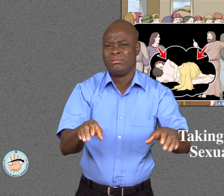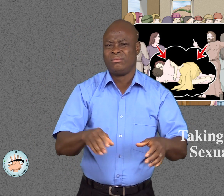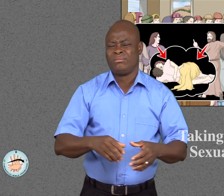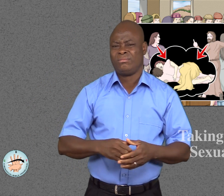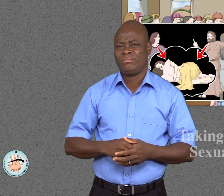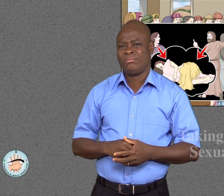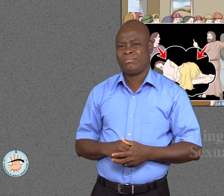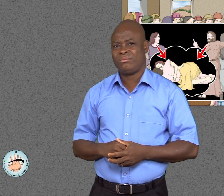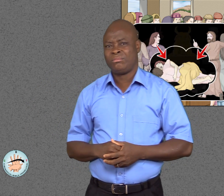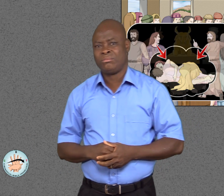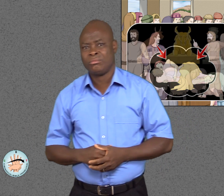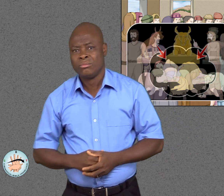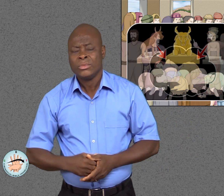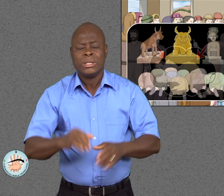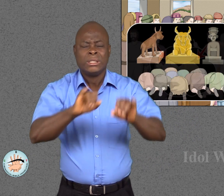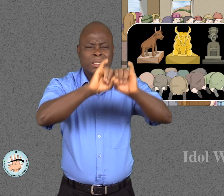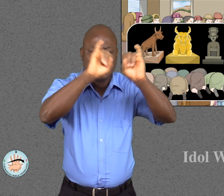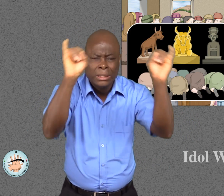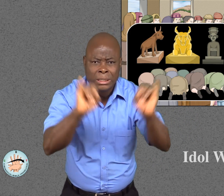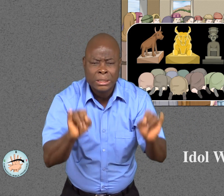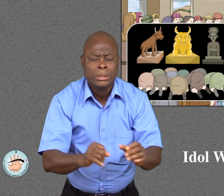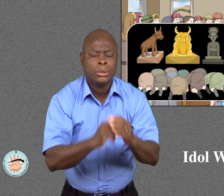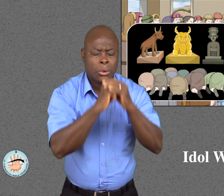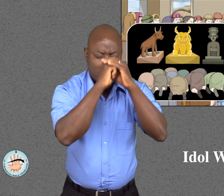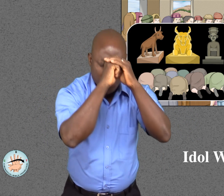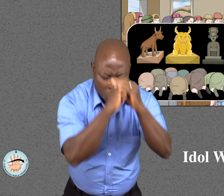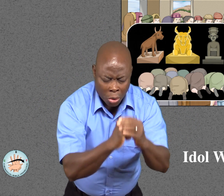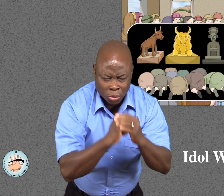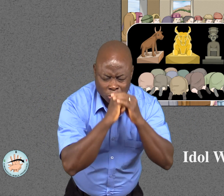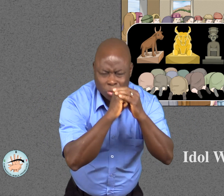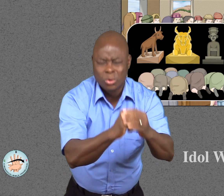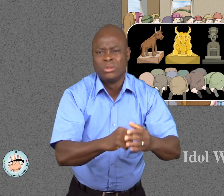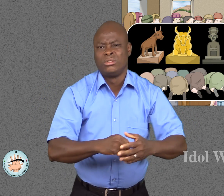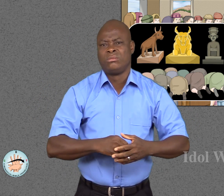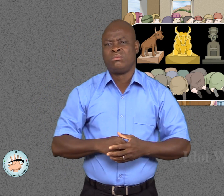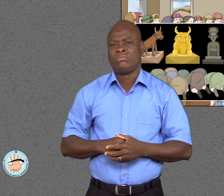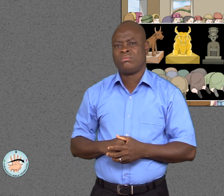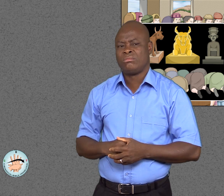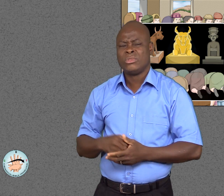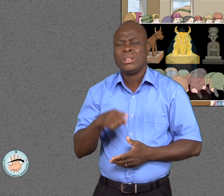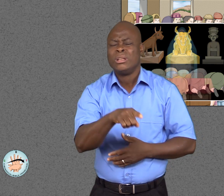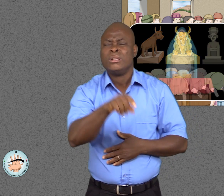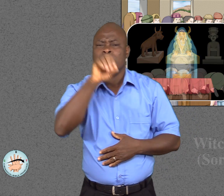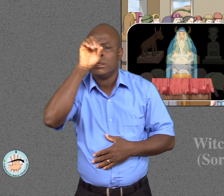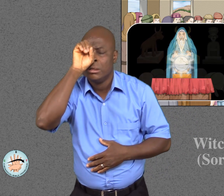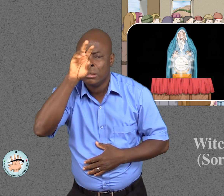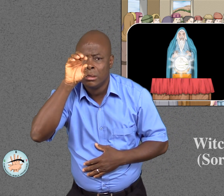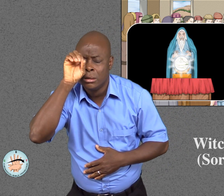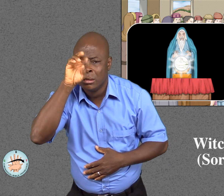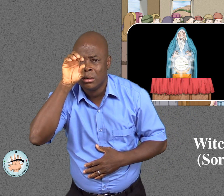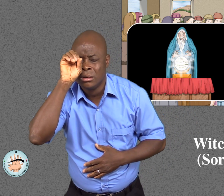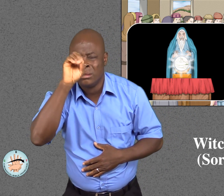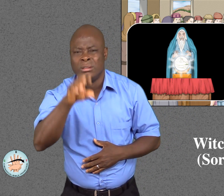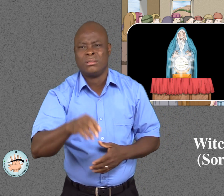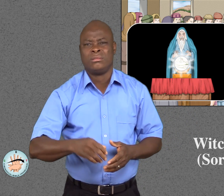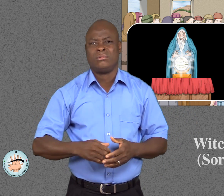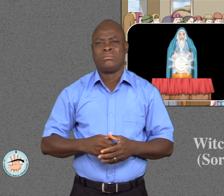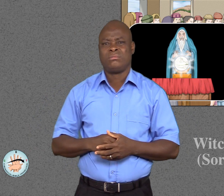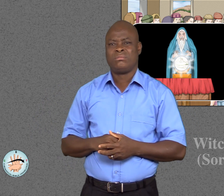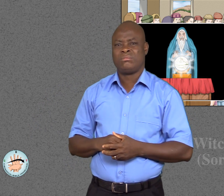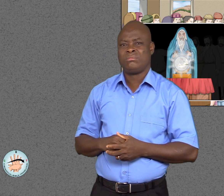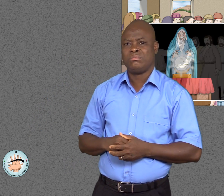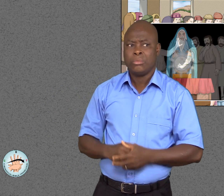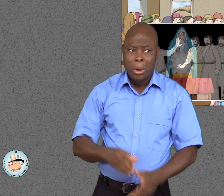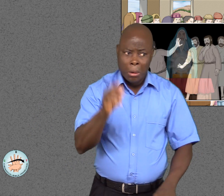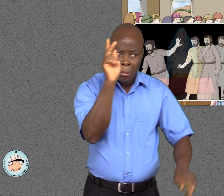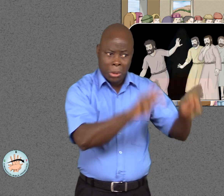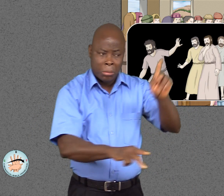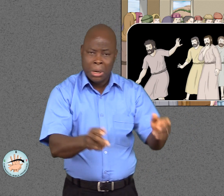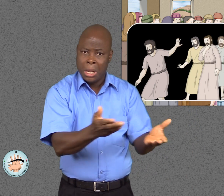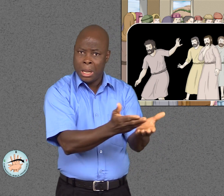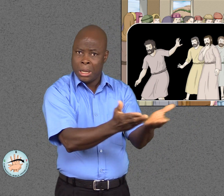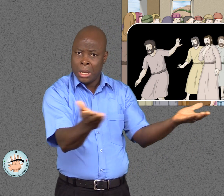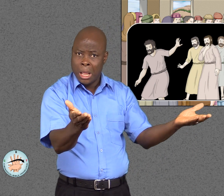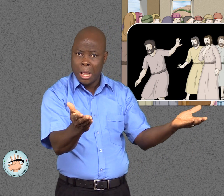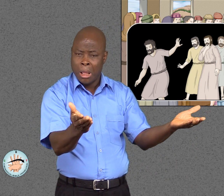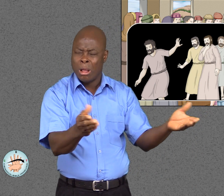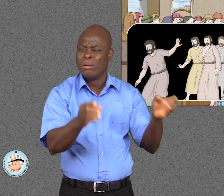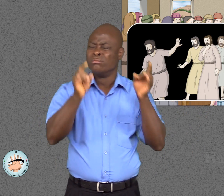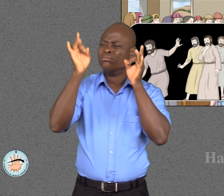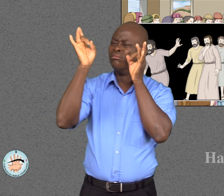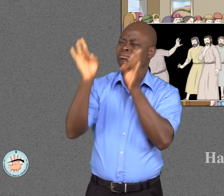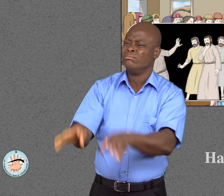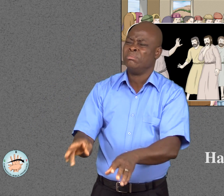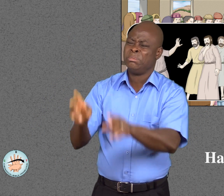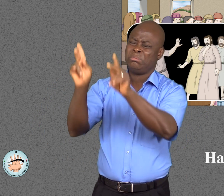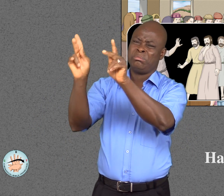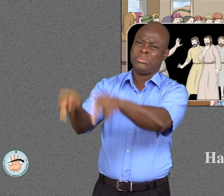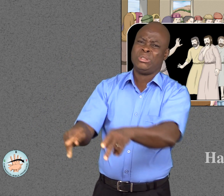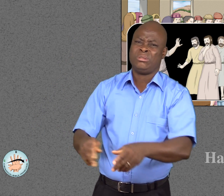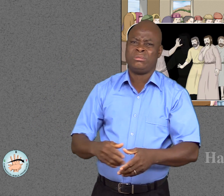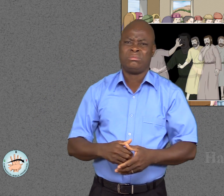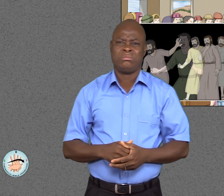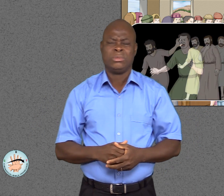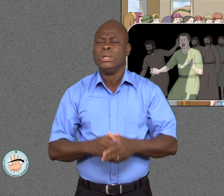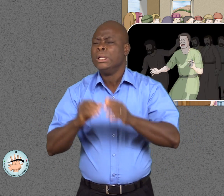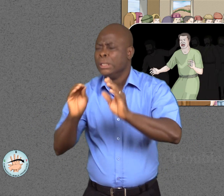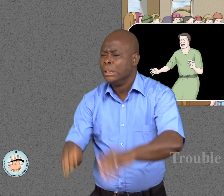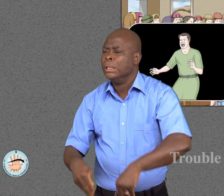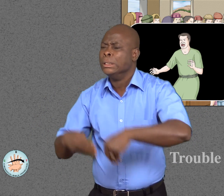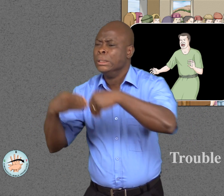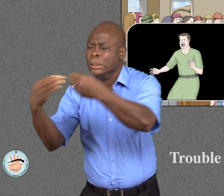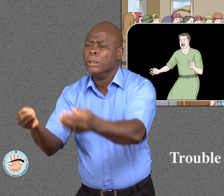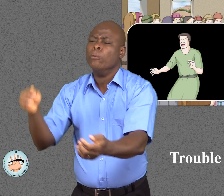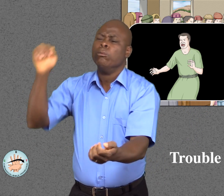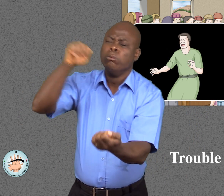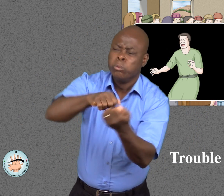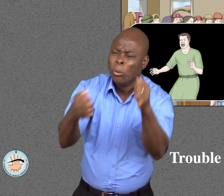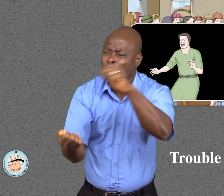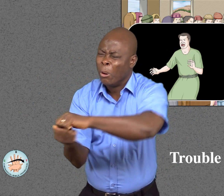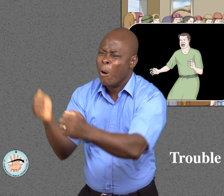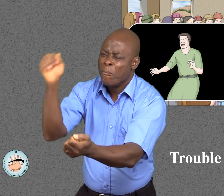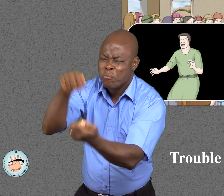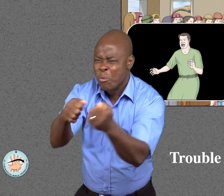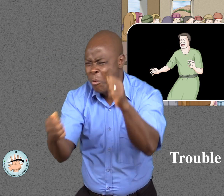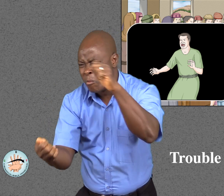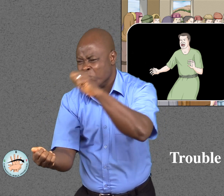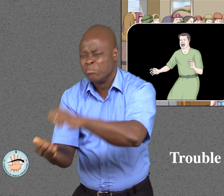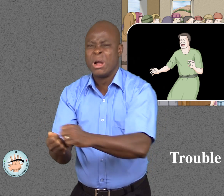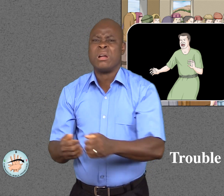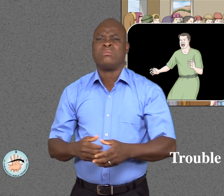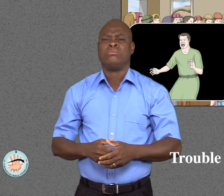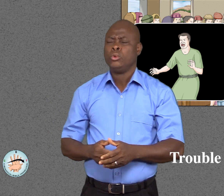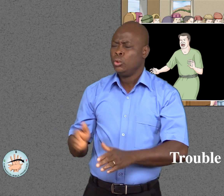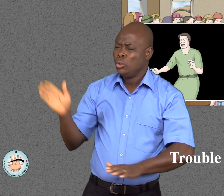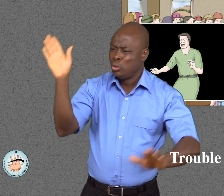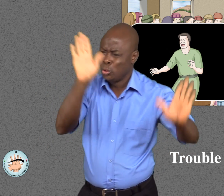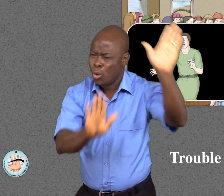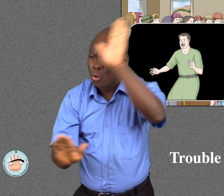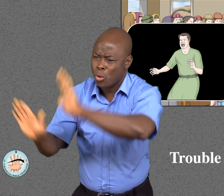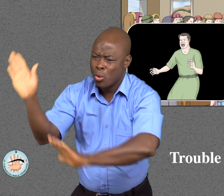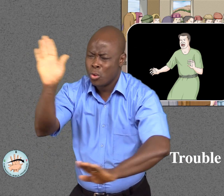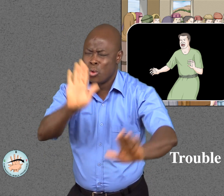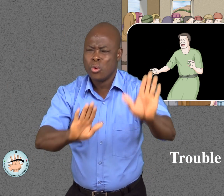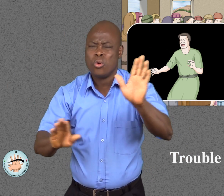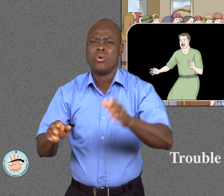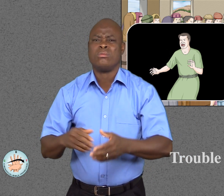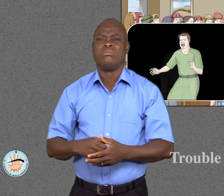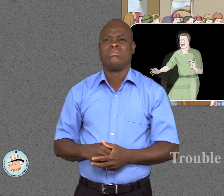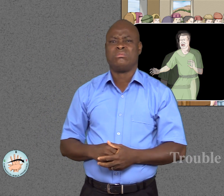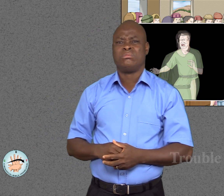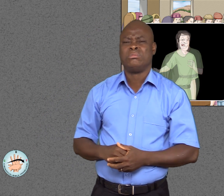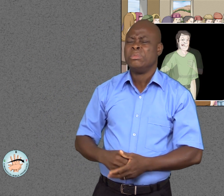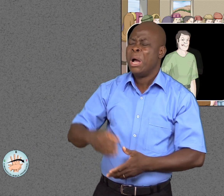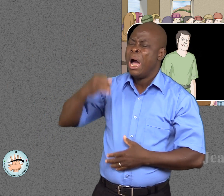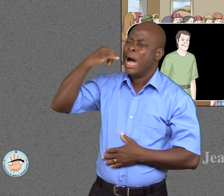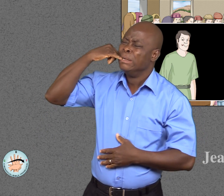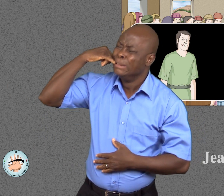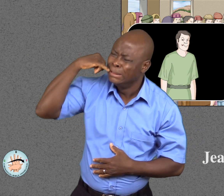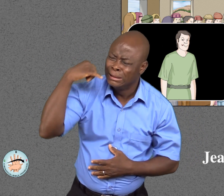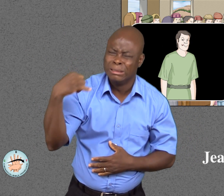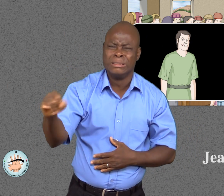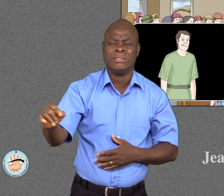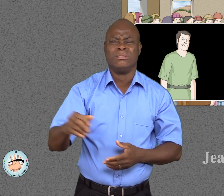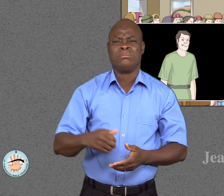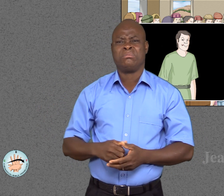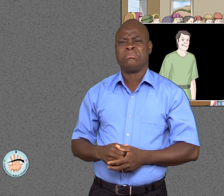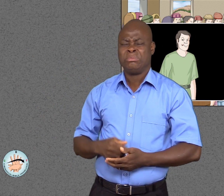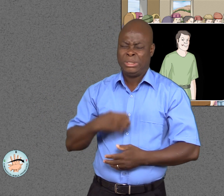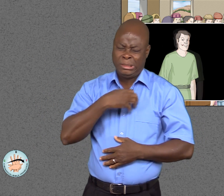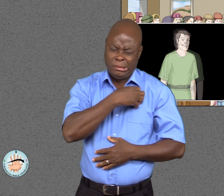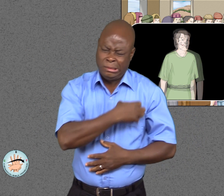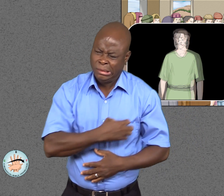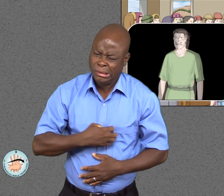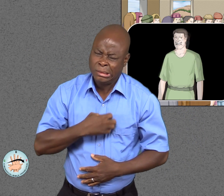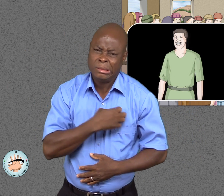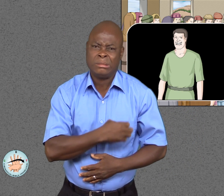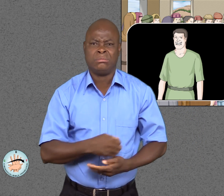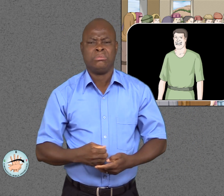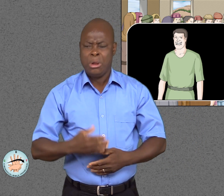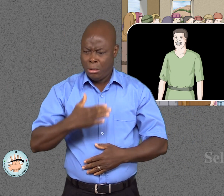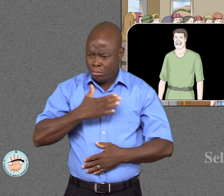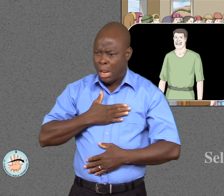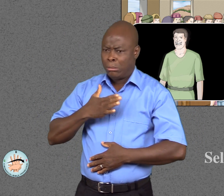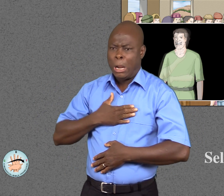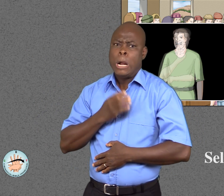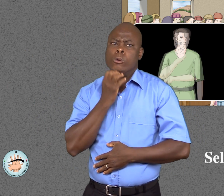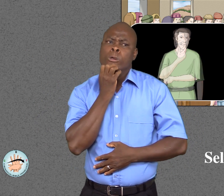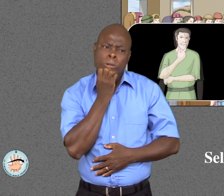idolatry and sorcery; hatred, discord, jealousy, and rage;